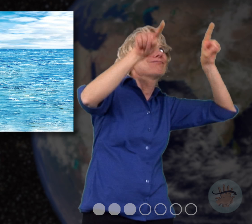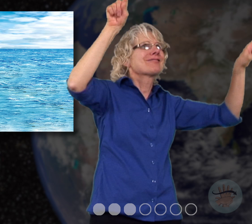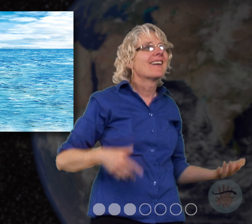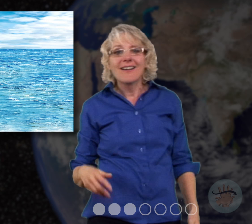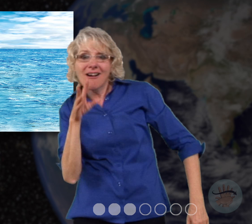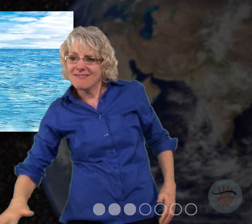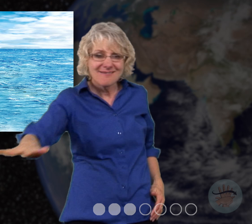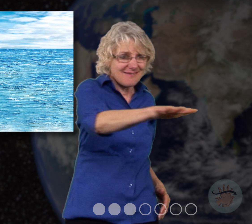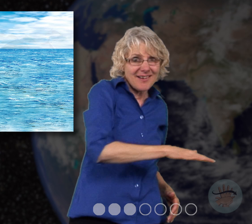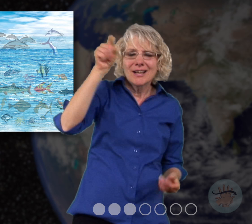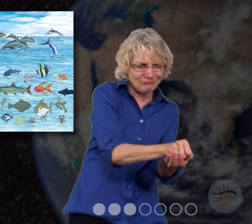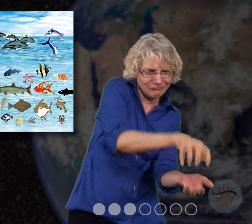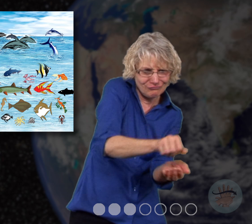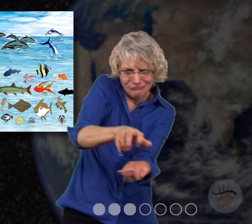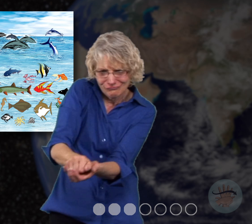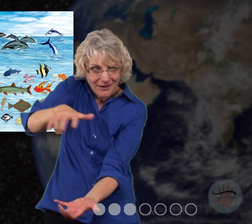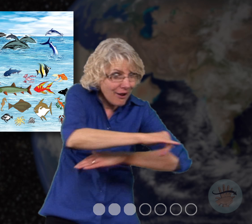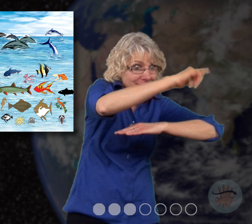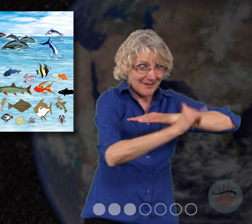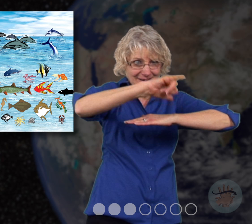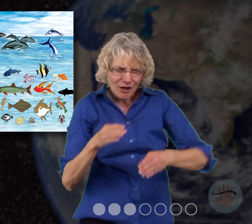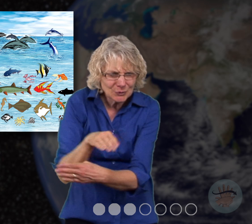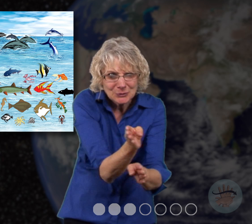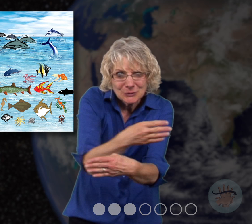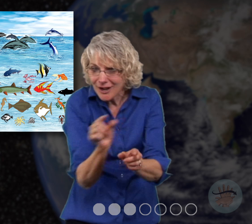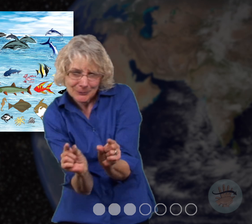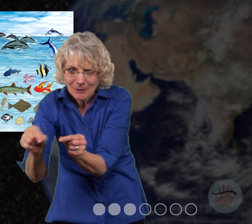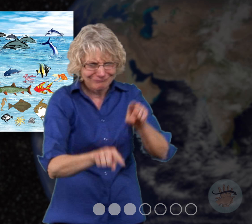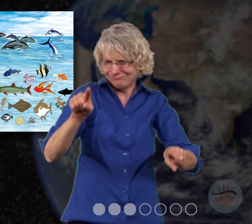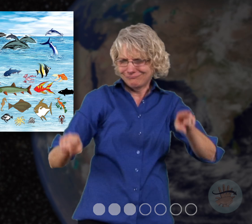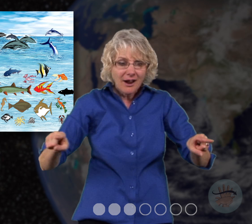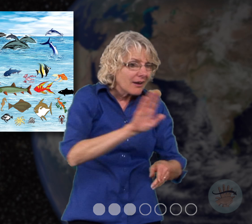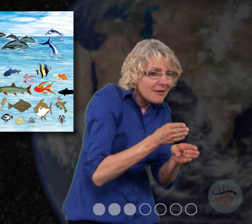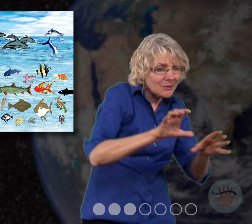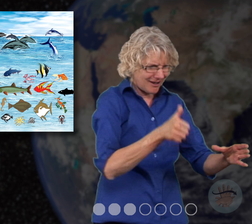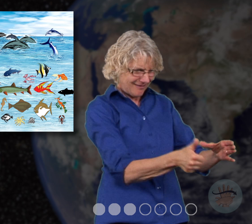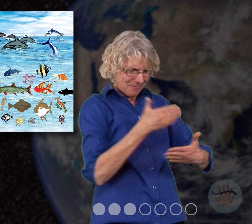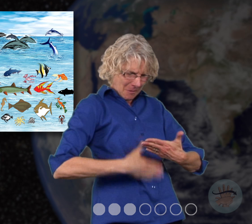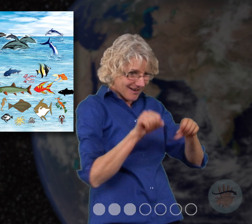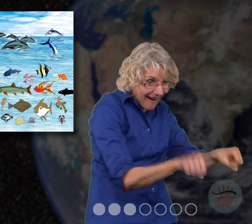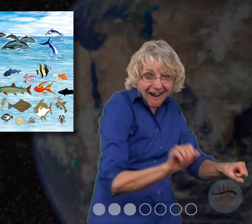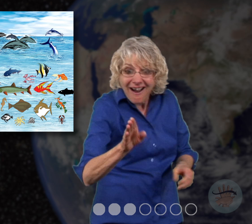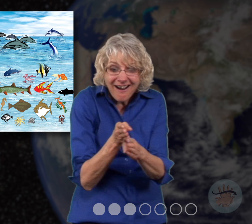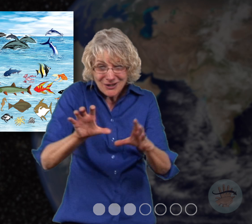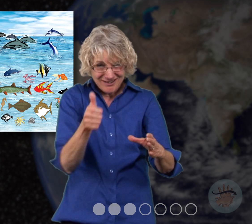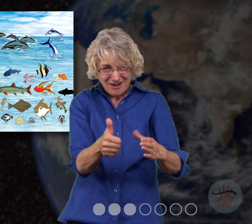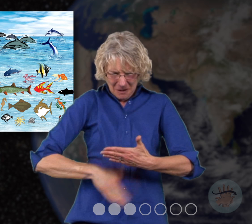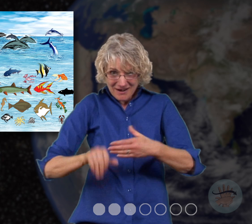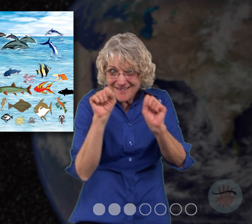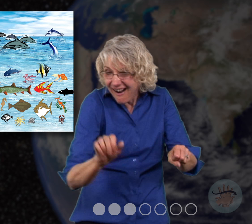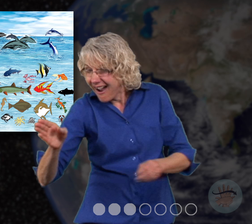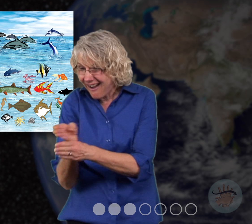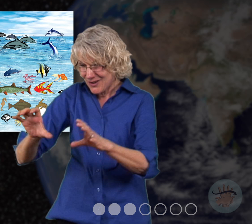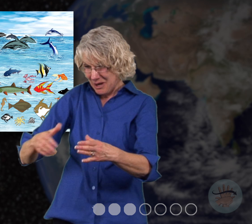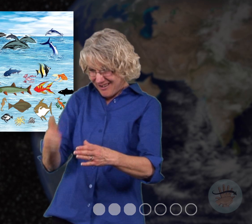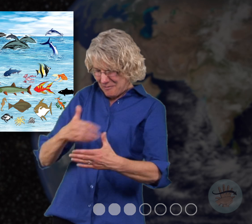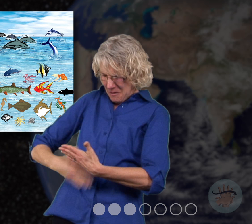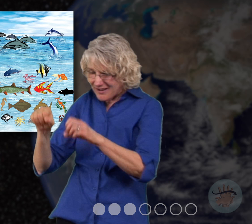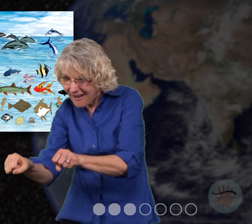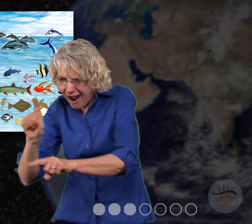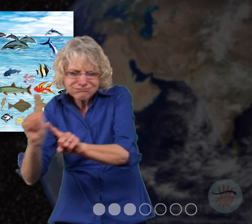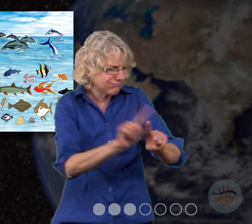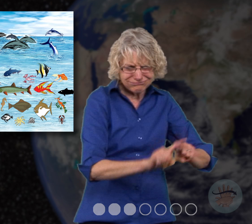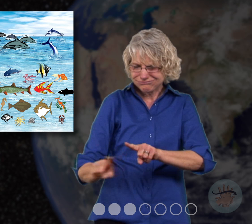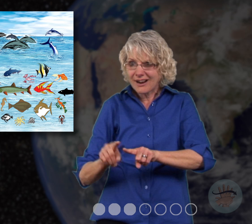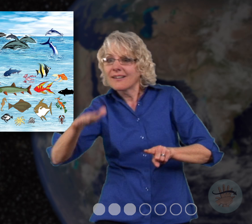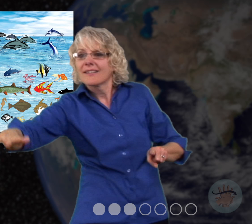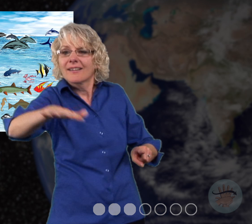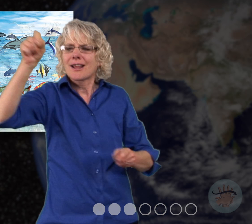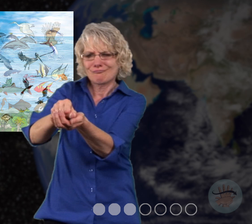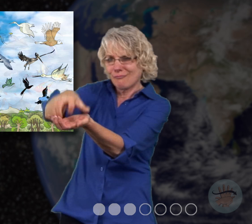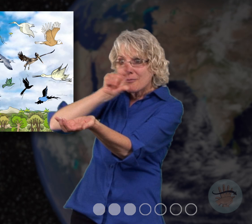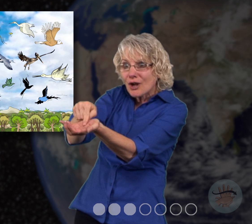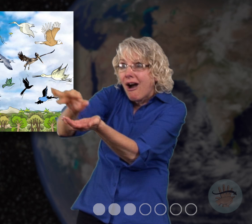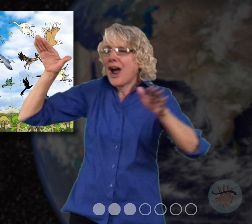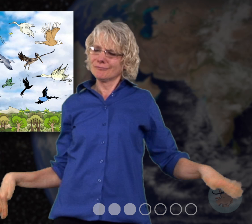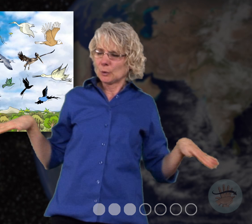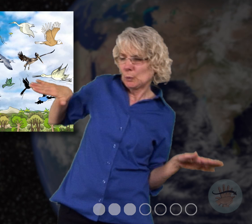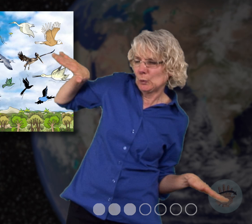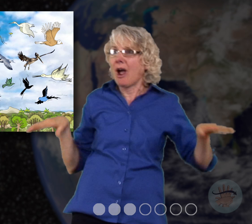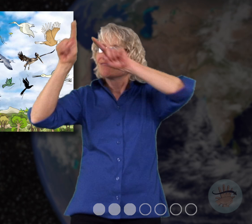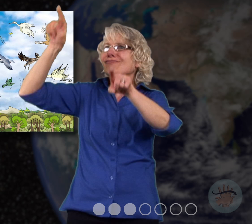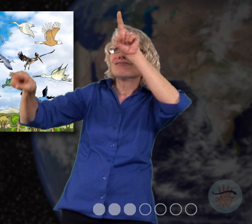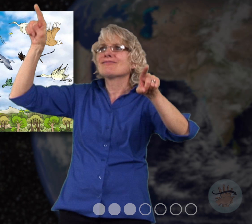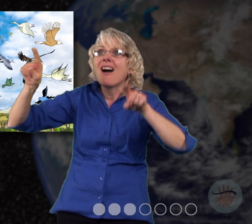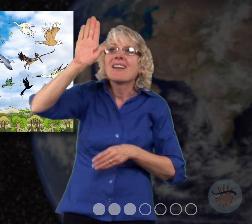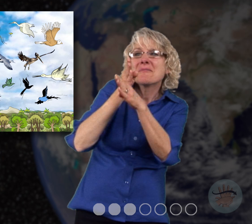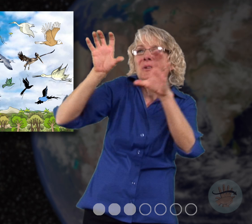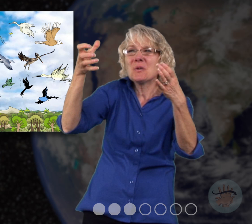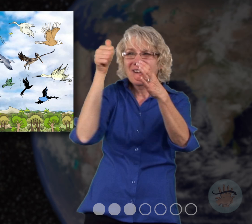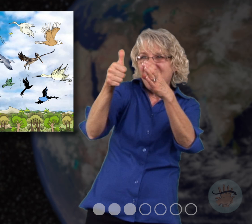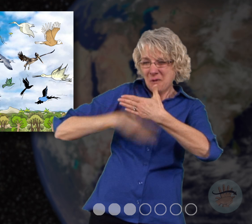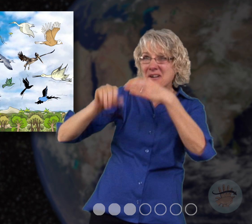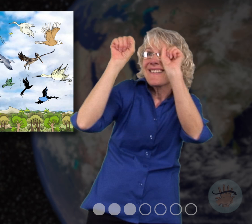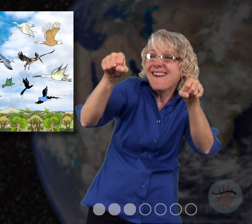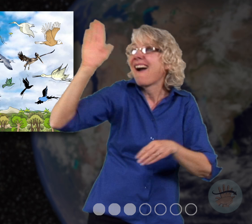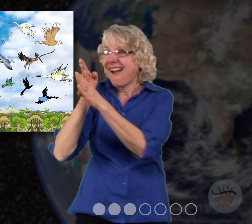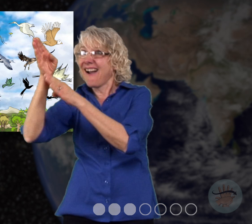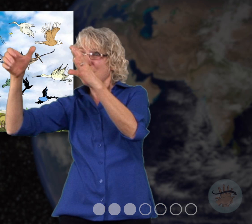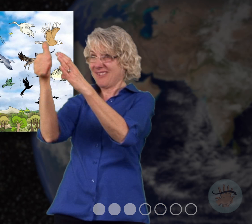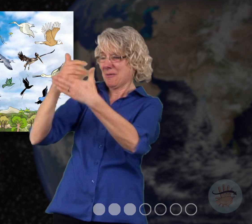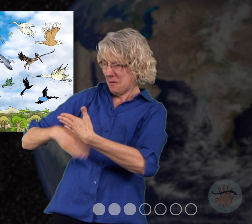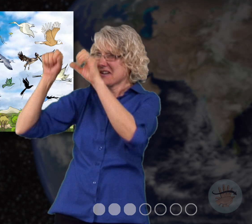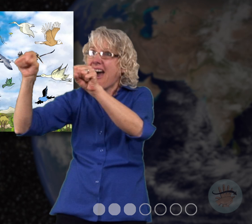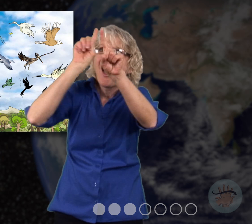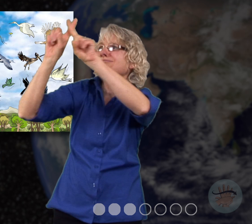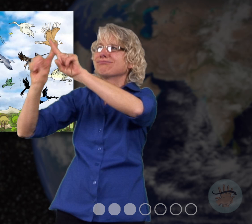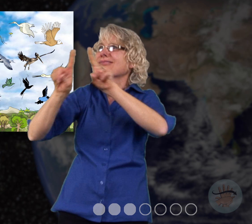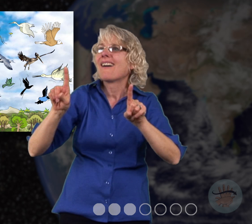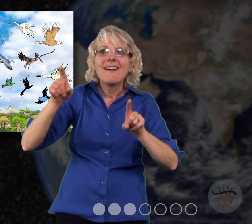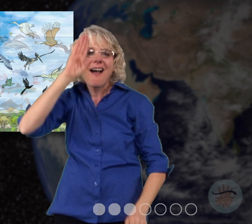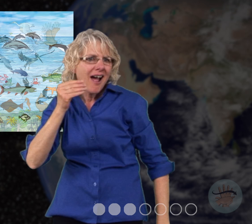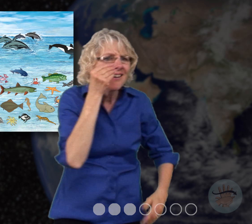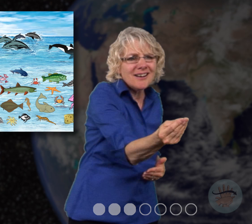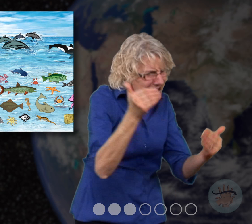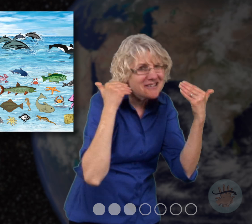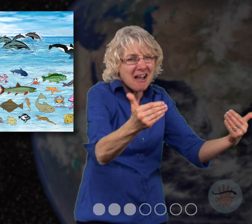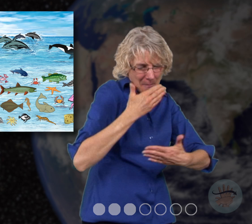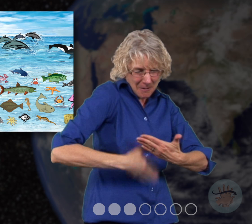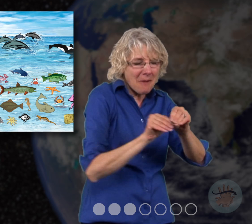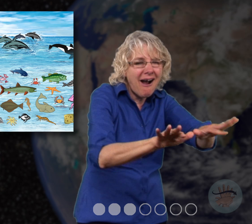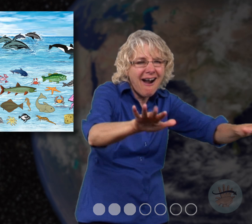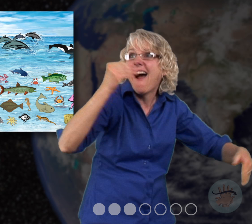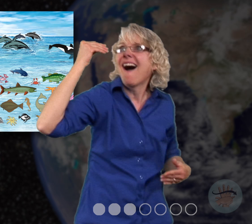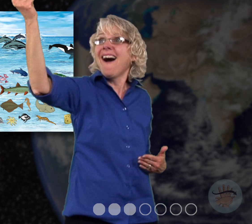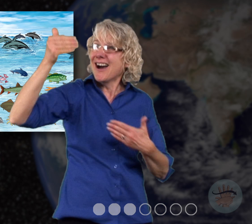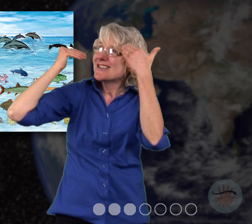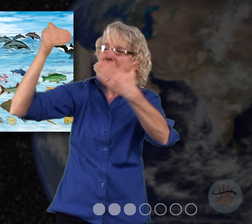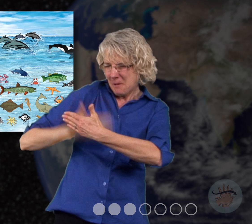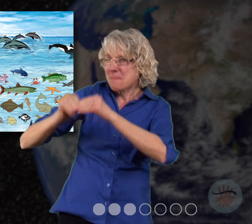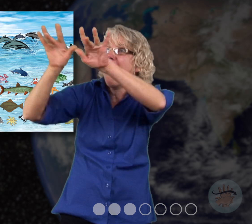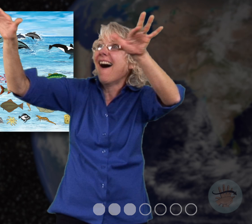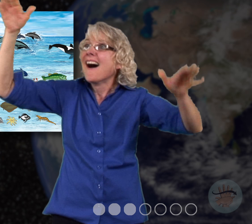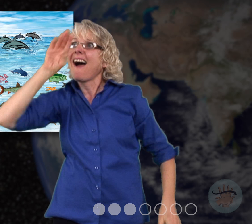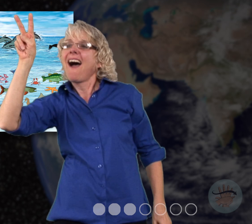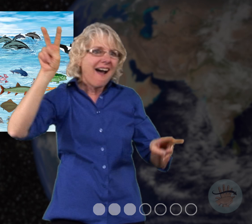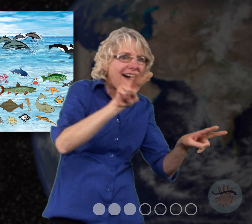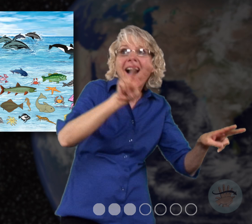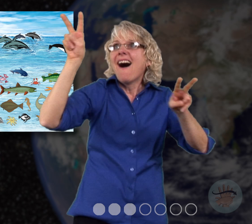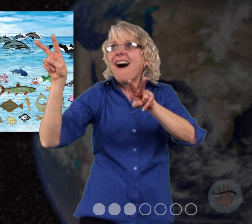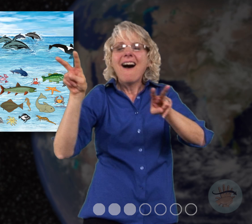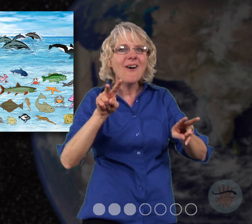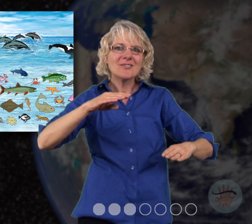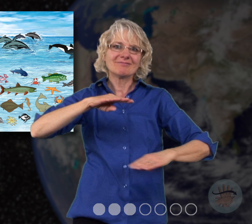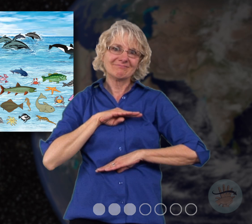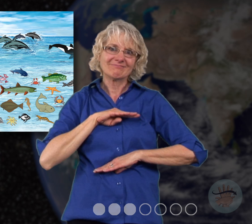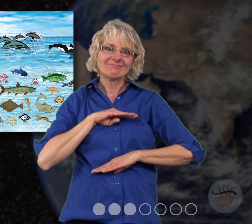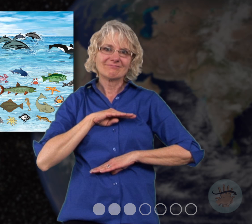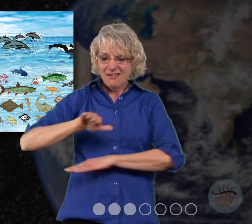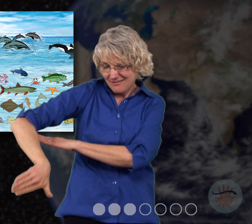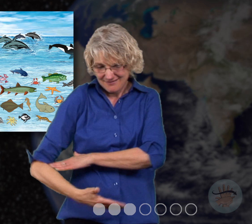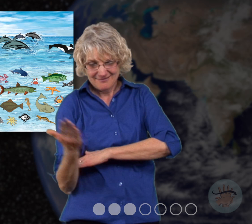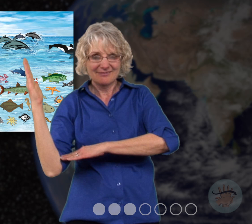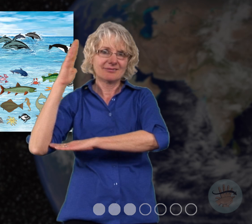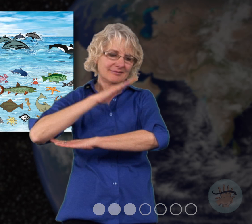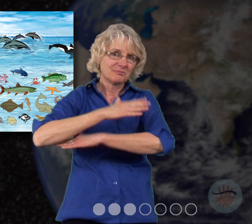So God created the great sea creatures and every living thing that moves, with which the waters teemed according to their kinds, and every bird of flight after its kind.